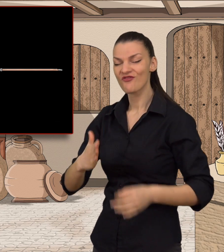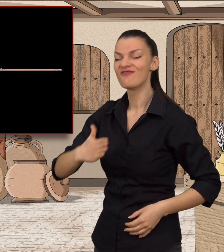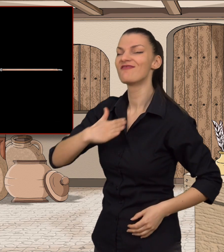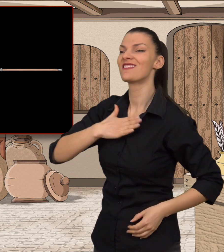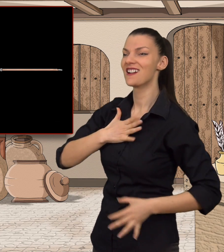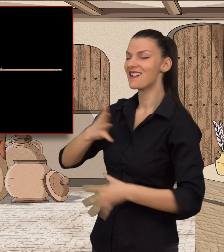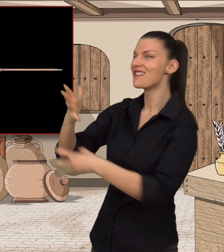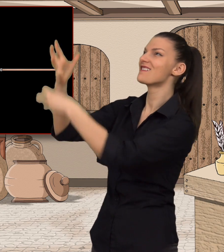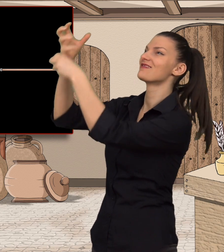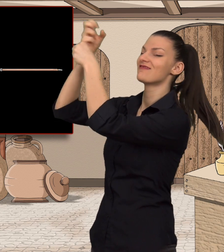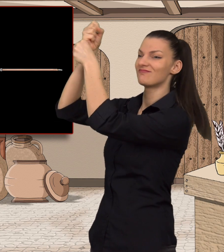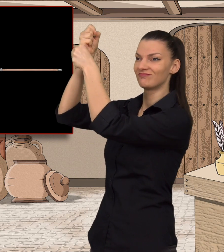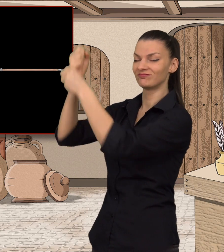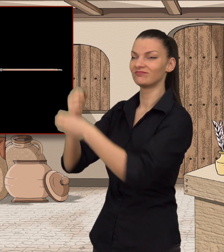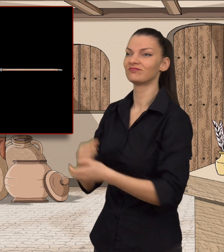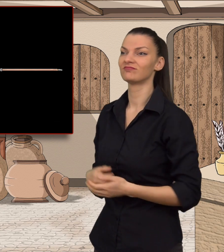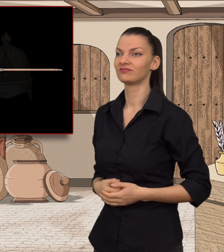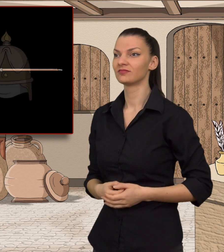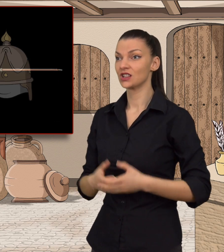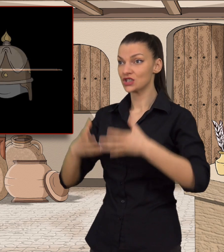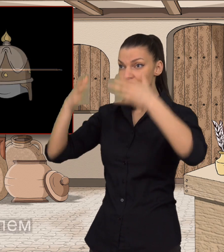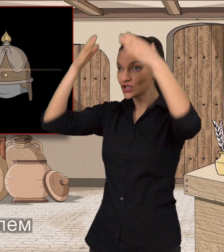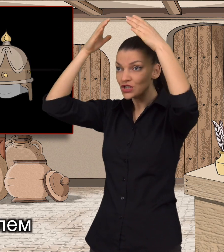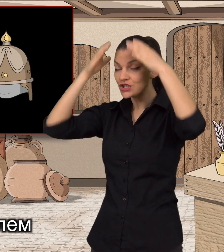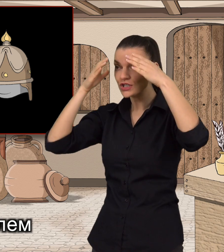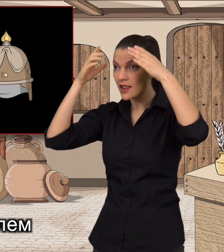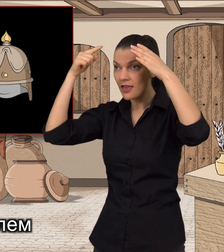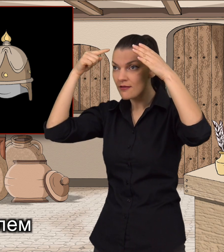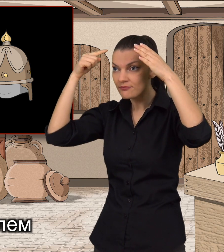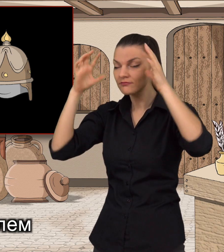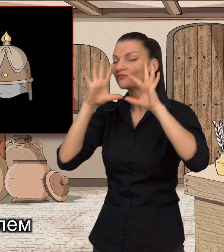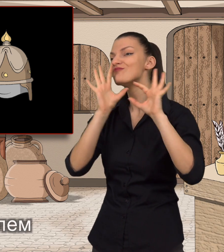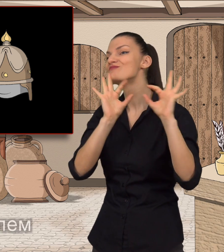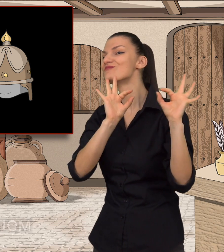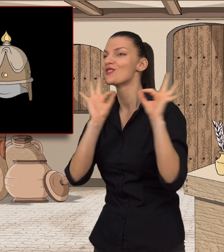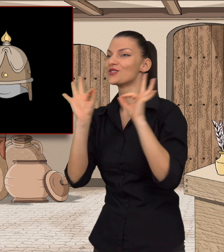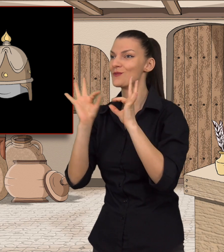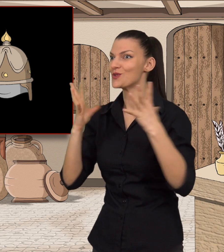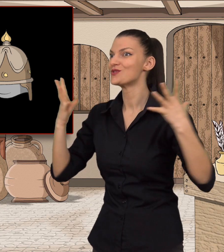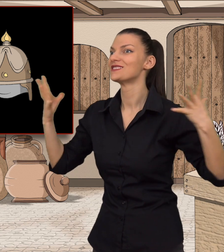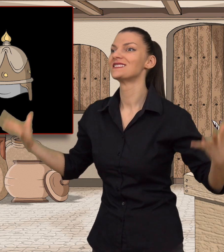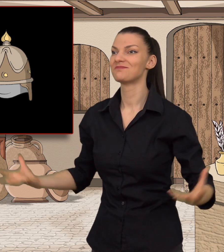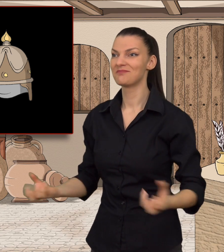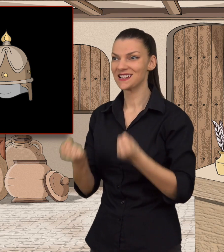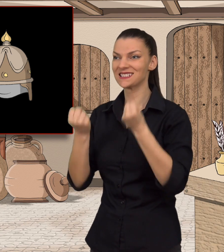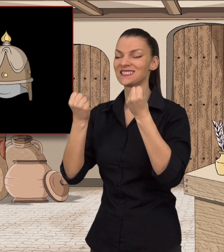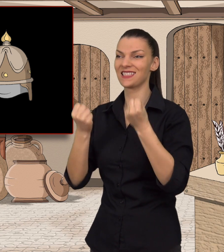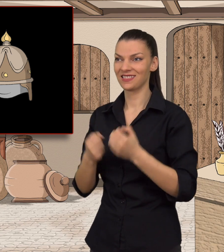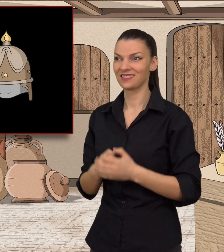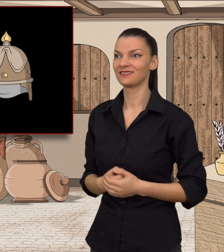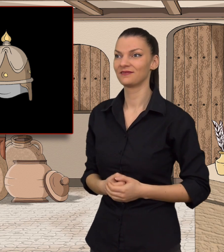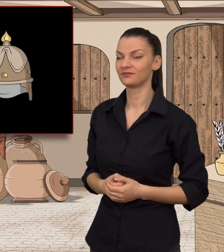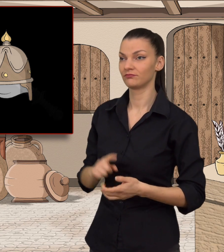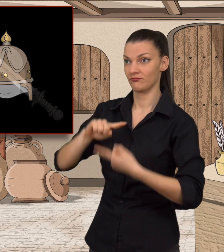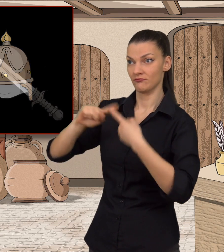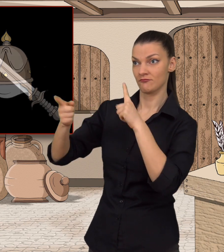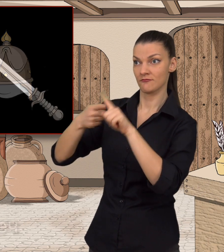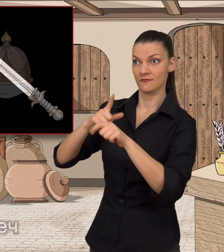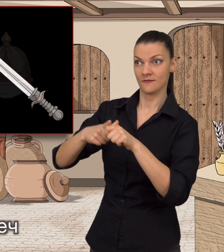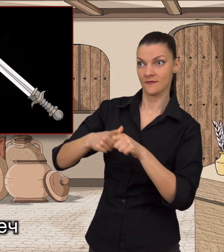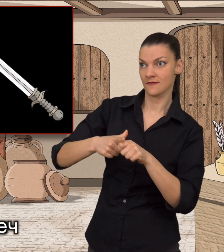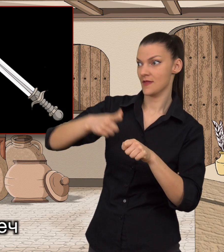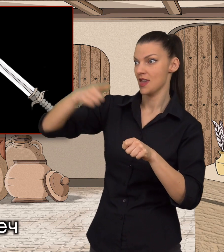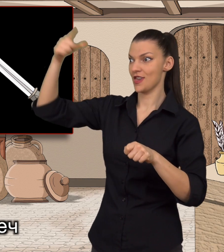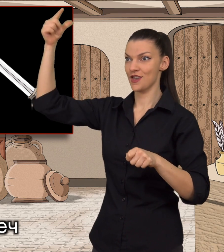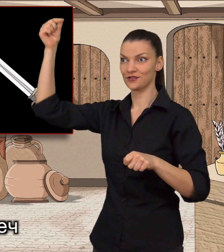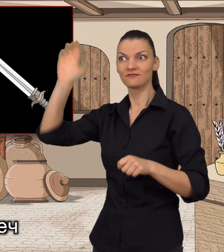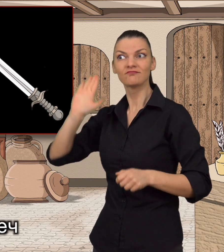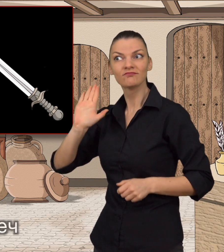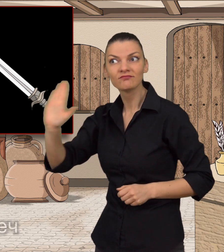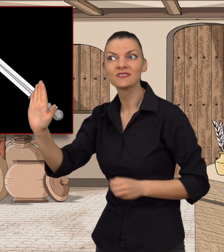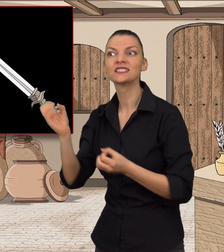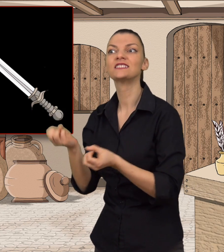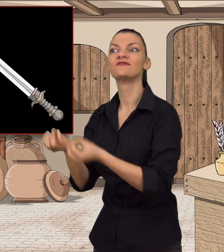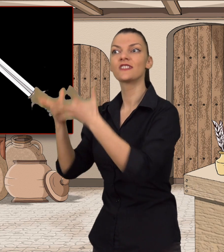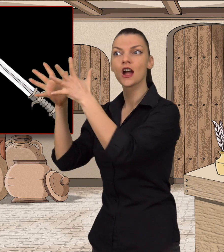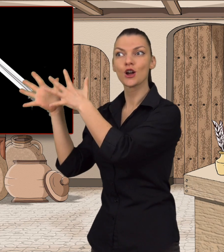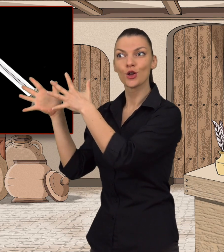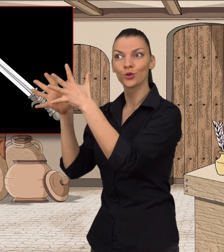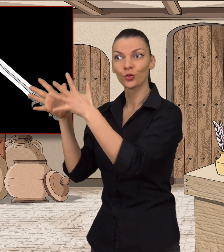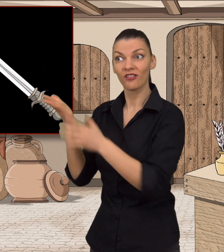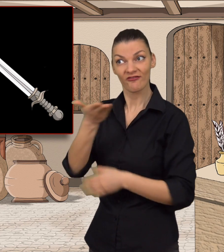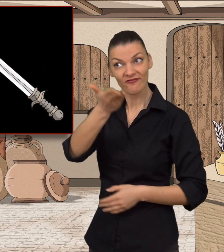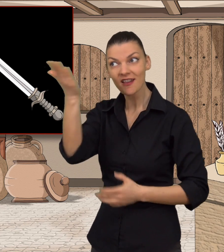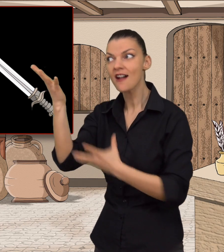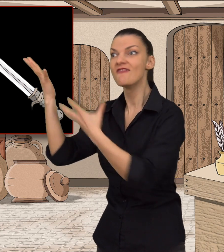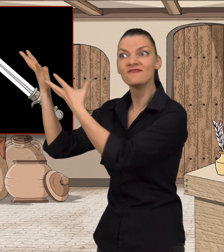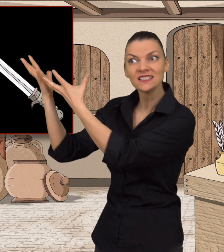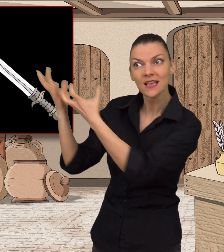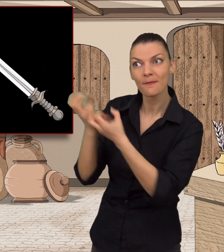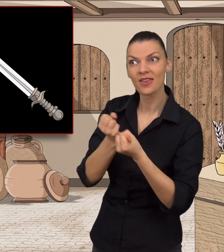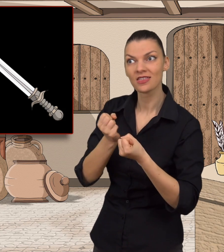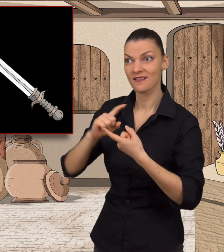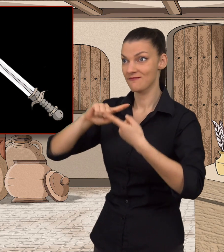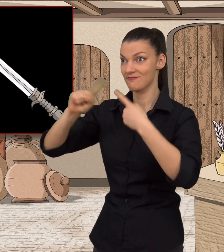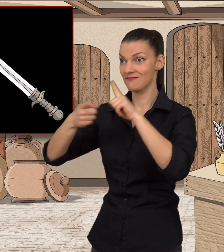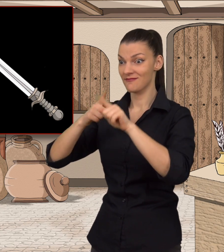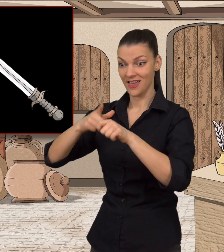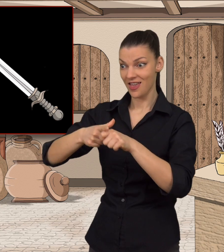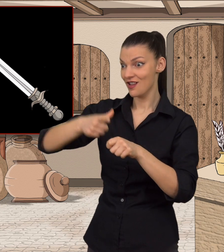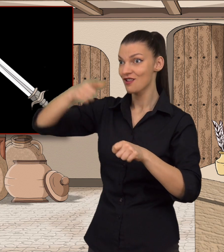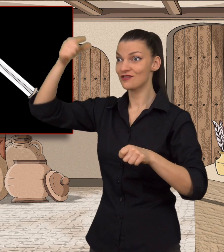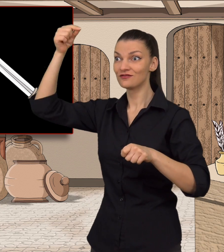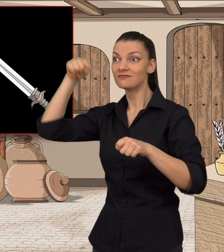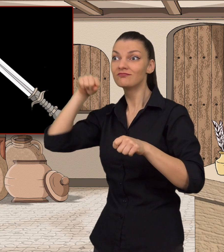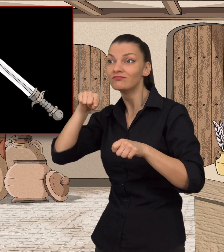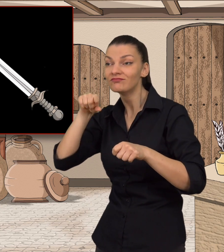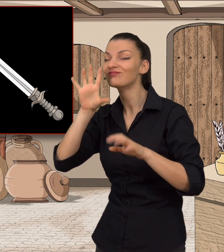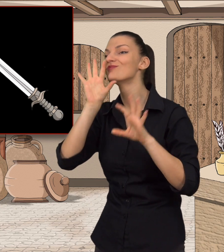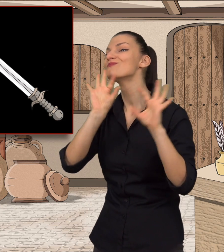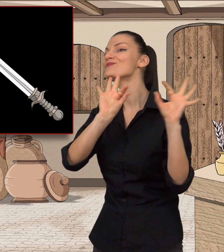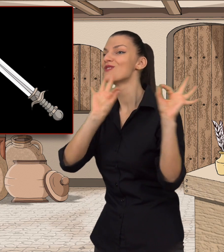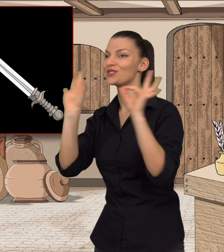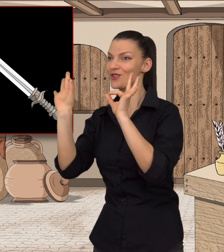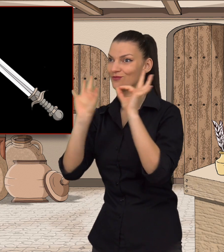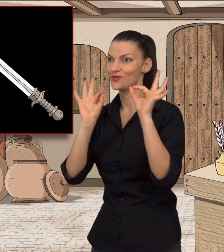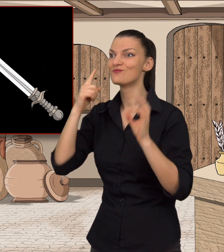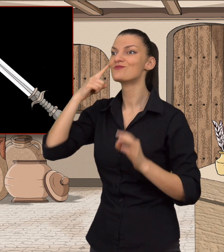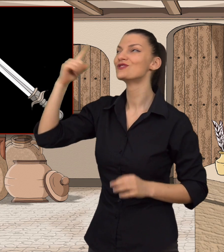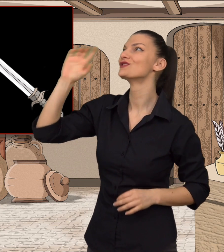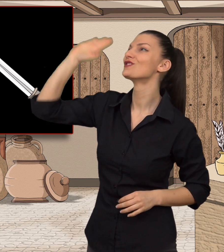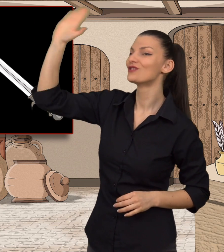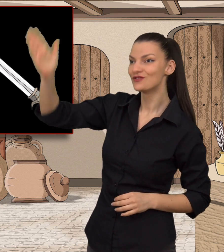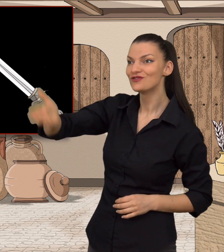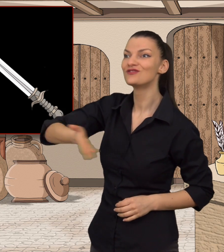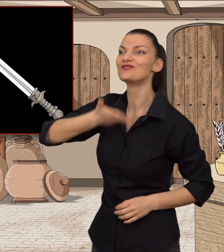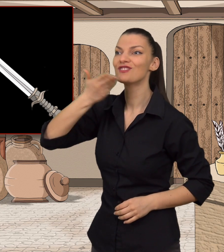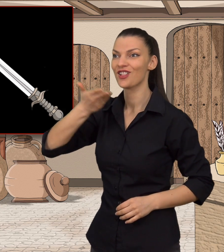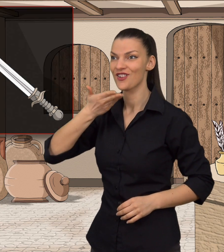And take the helmet of salvation and the sword of the Spirit, which is the word of God.